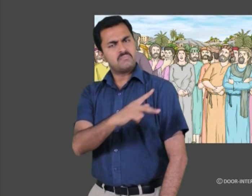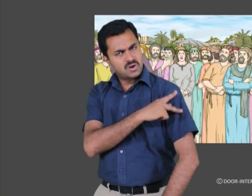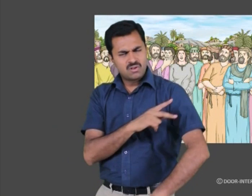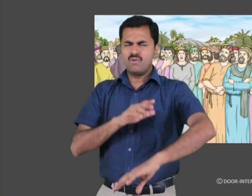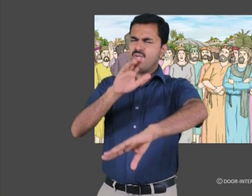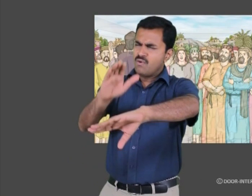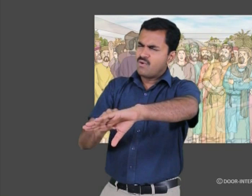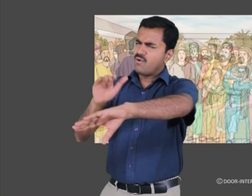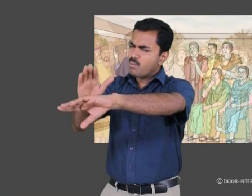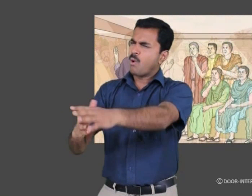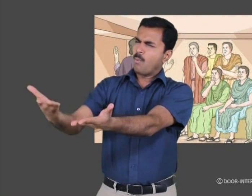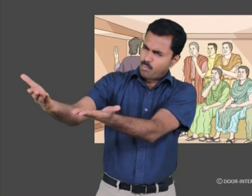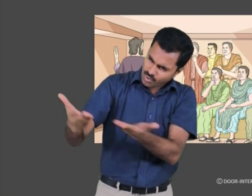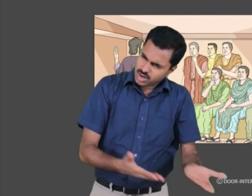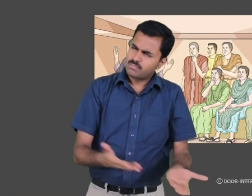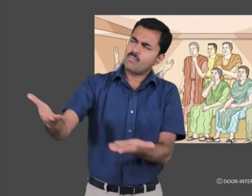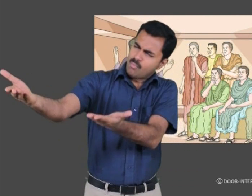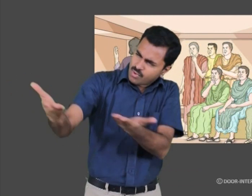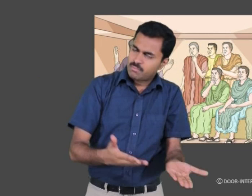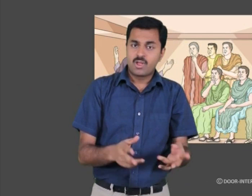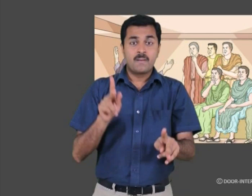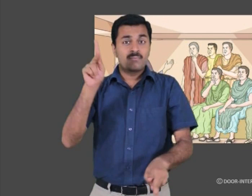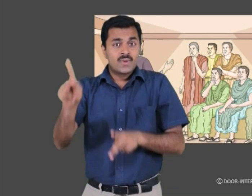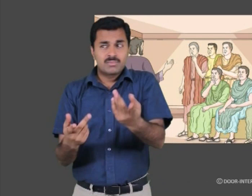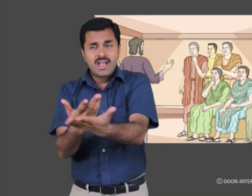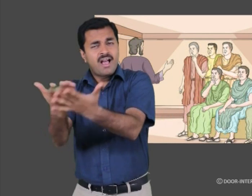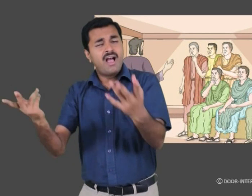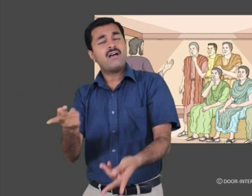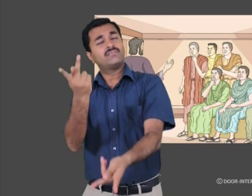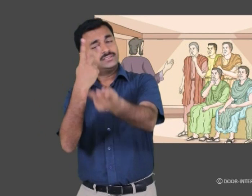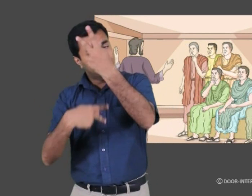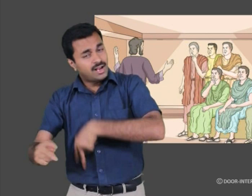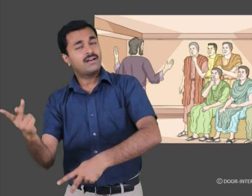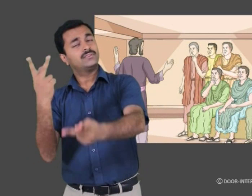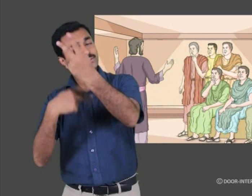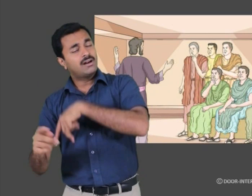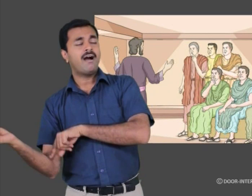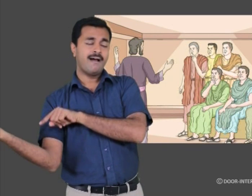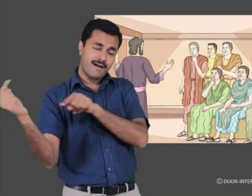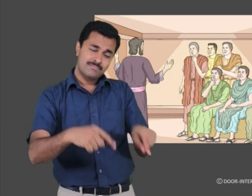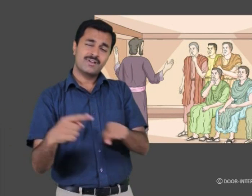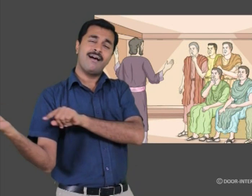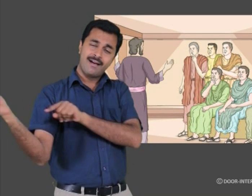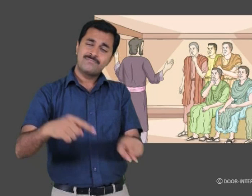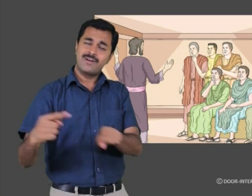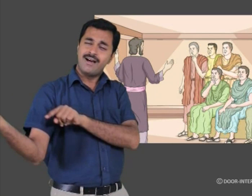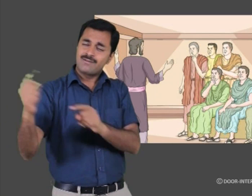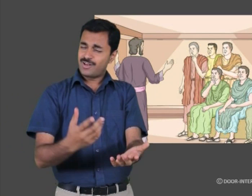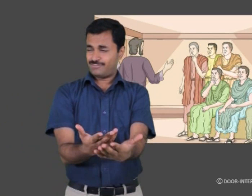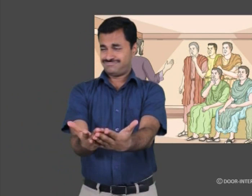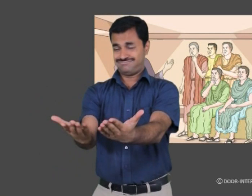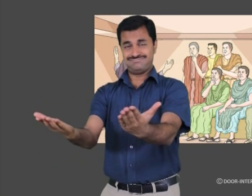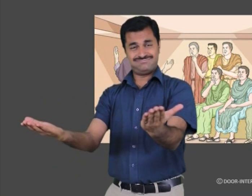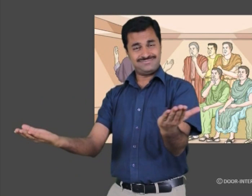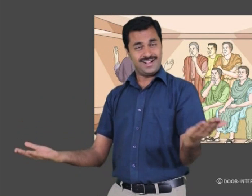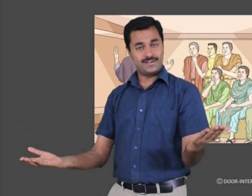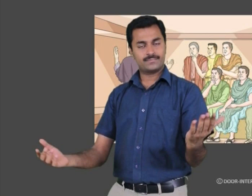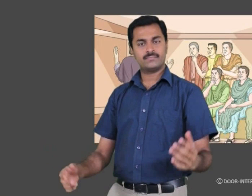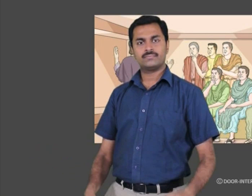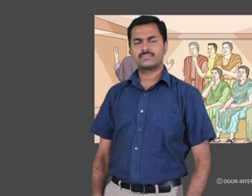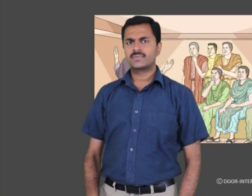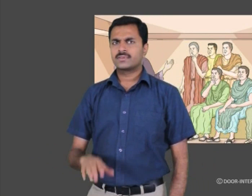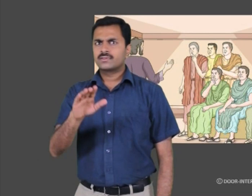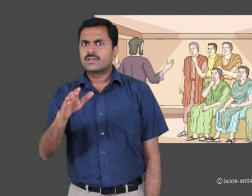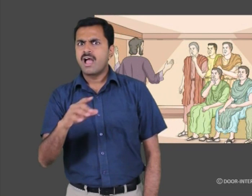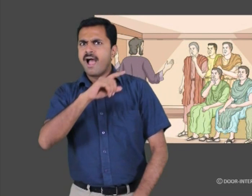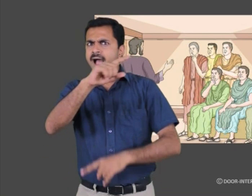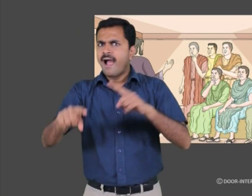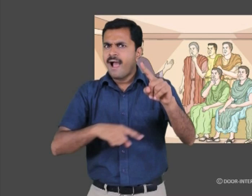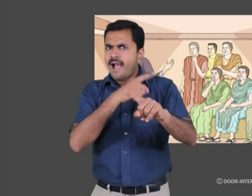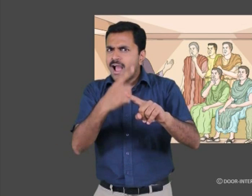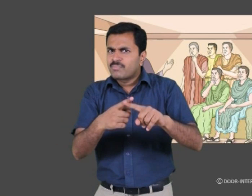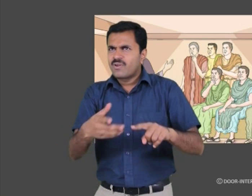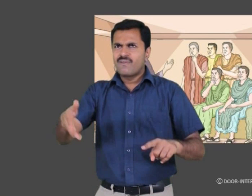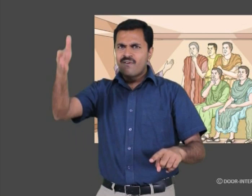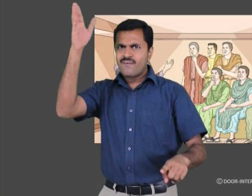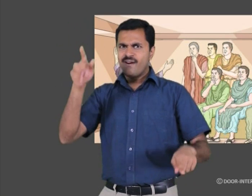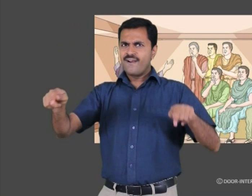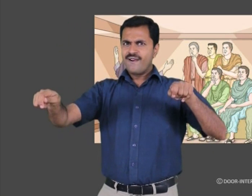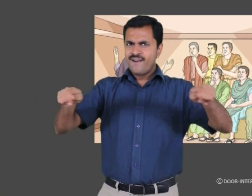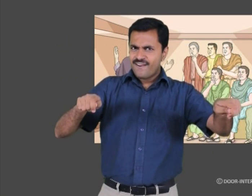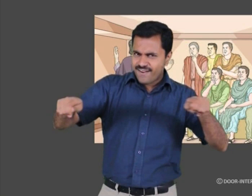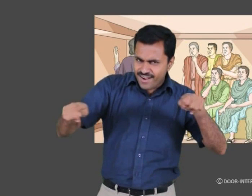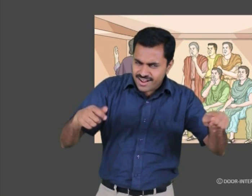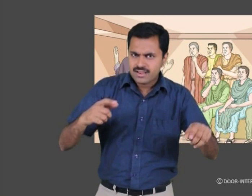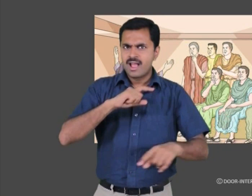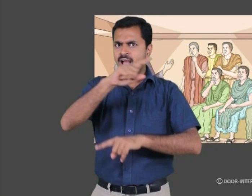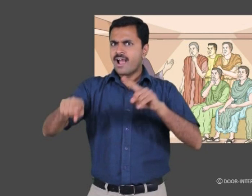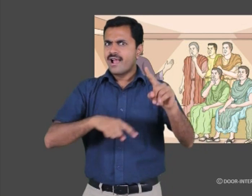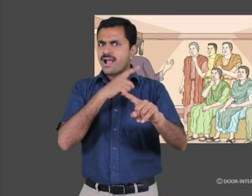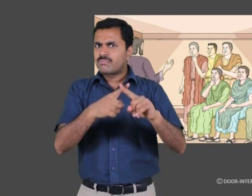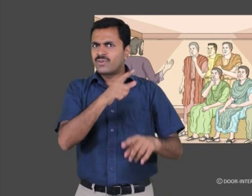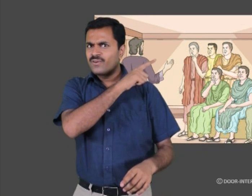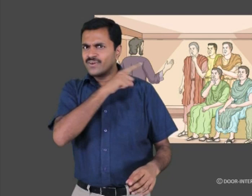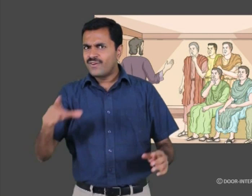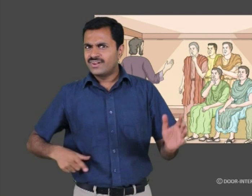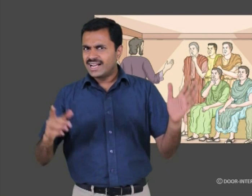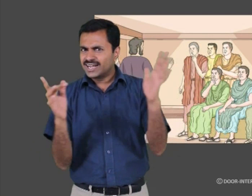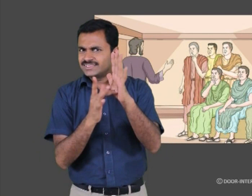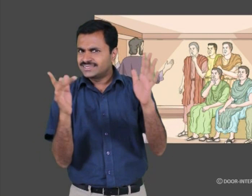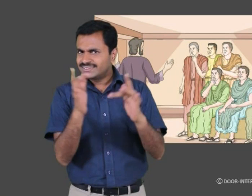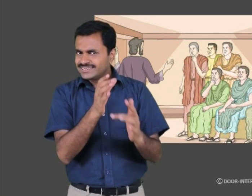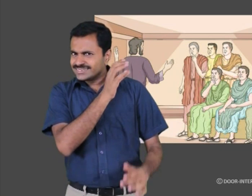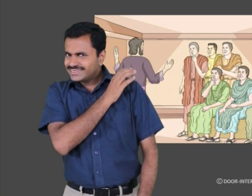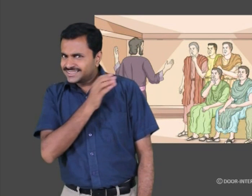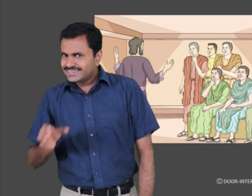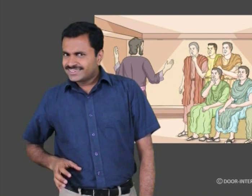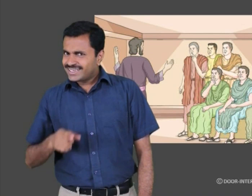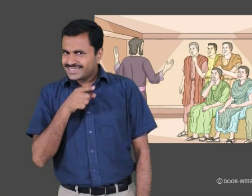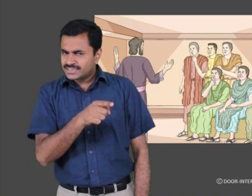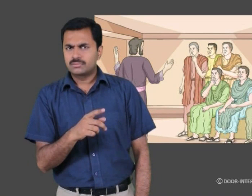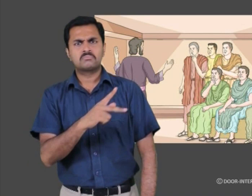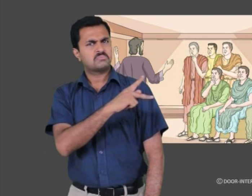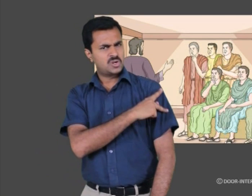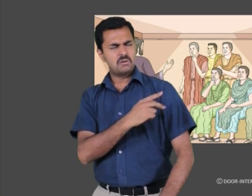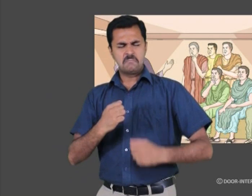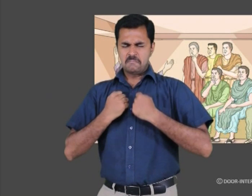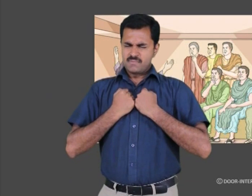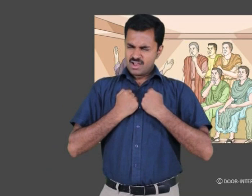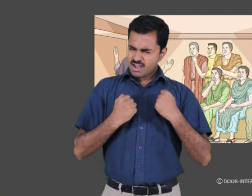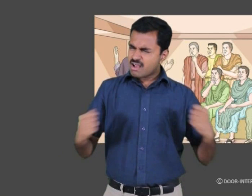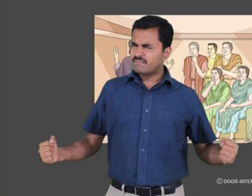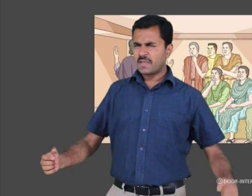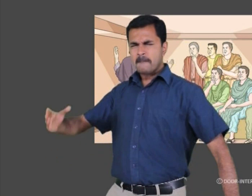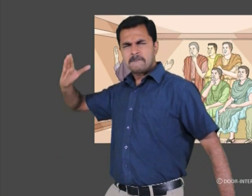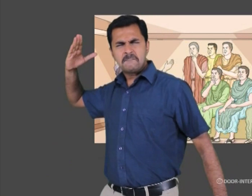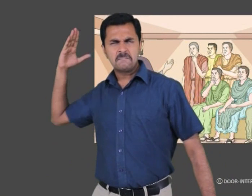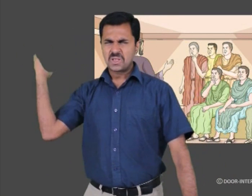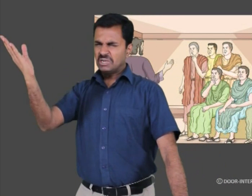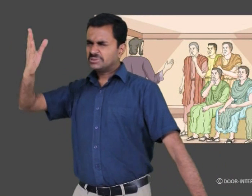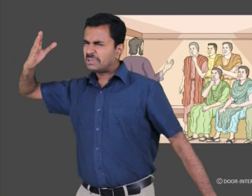Paul stayed there two full years in his own rented house, welcoming all who came to visit him.